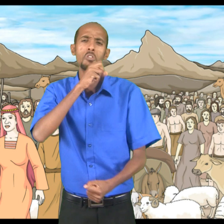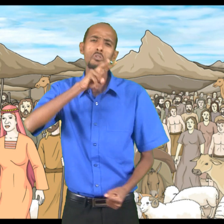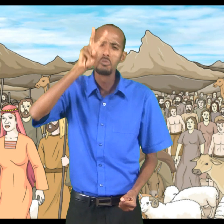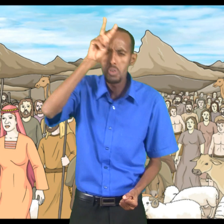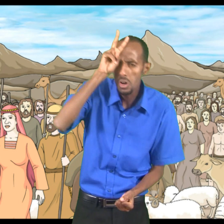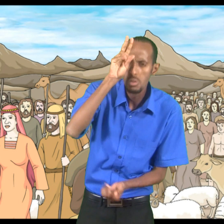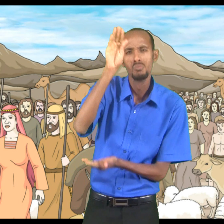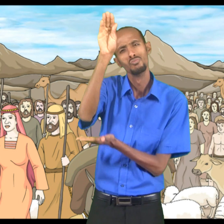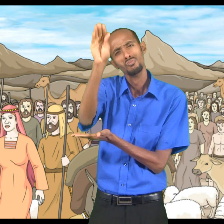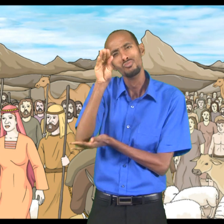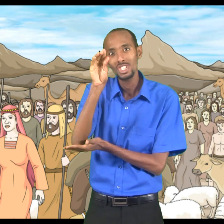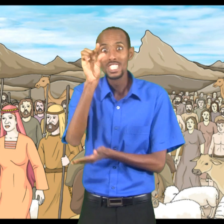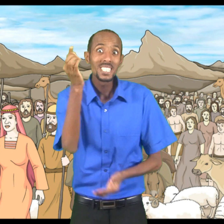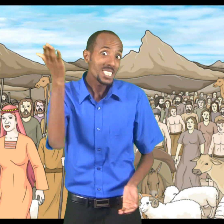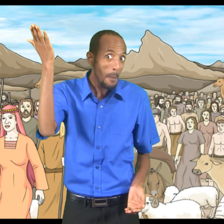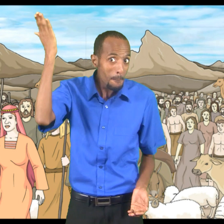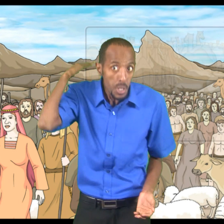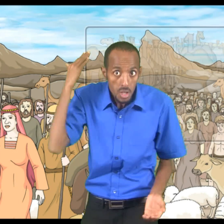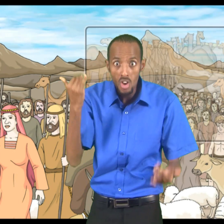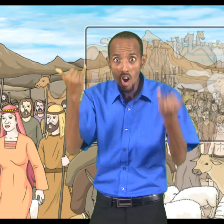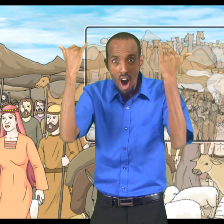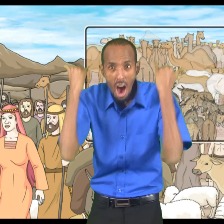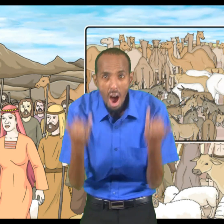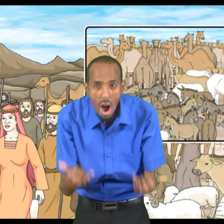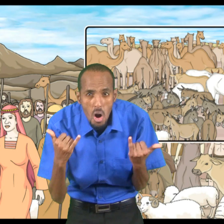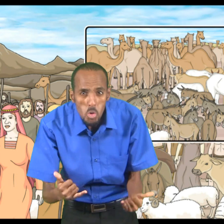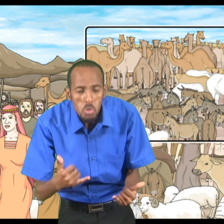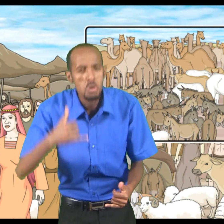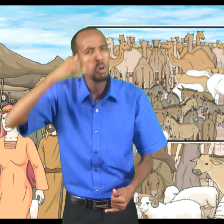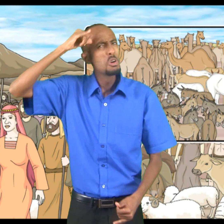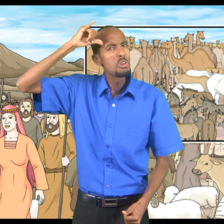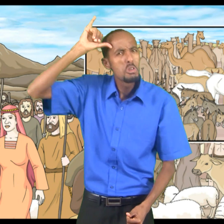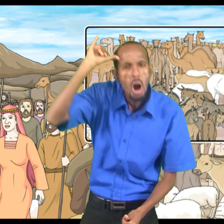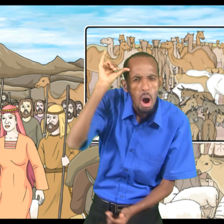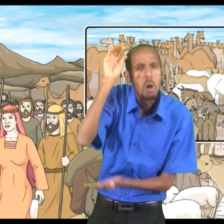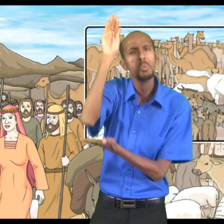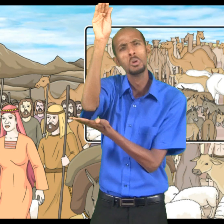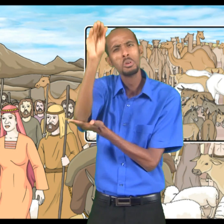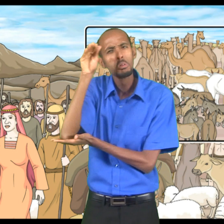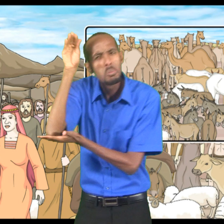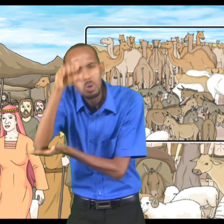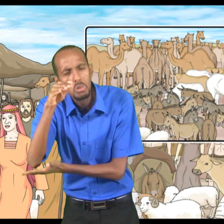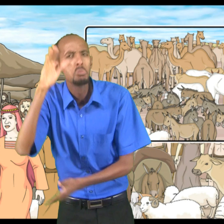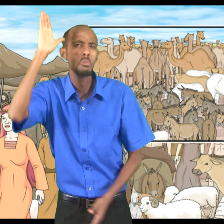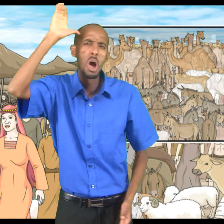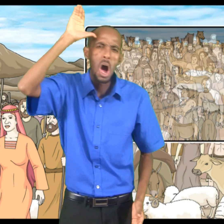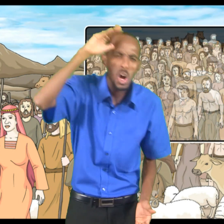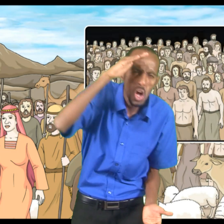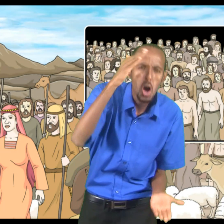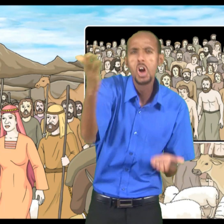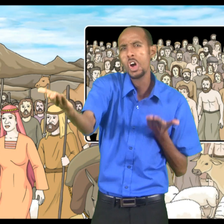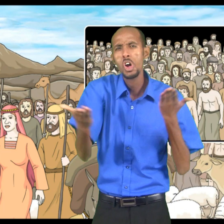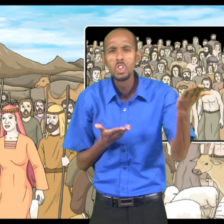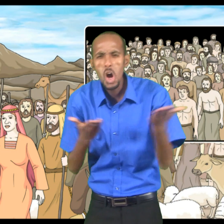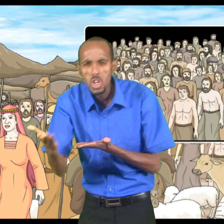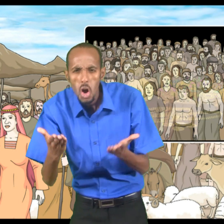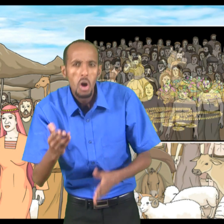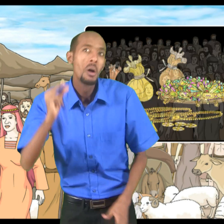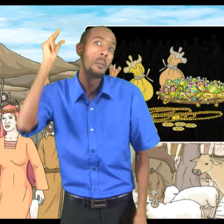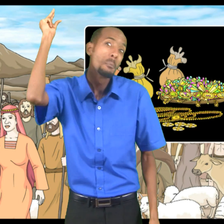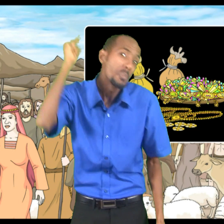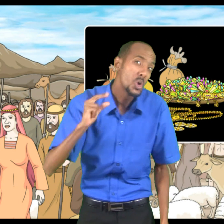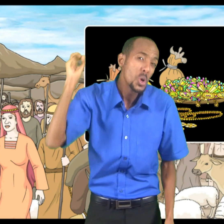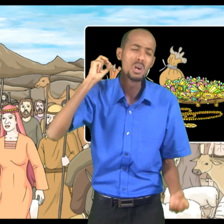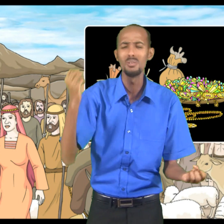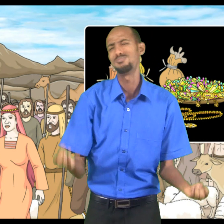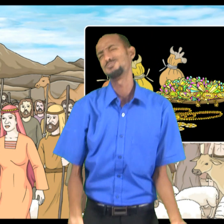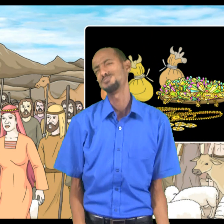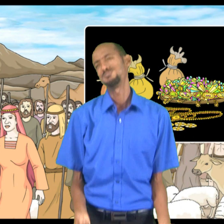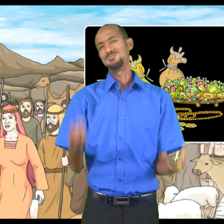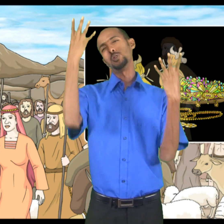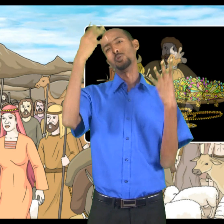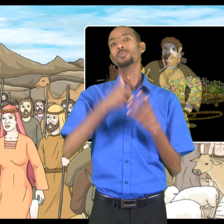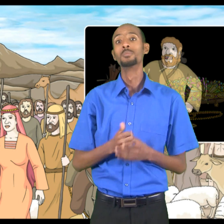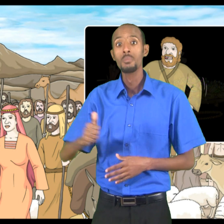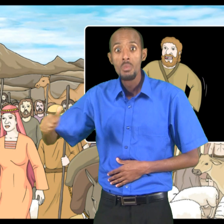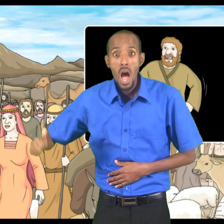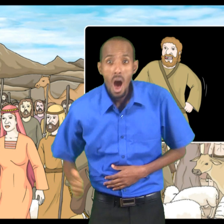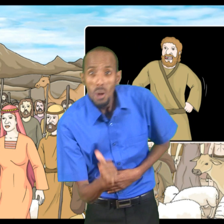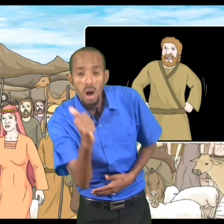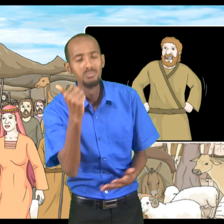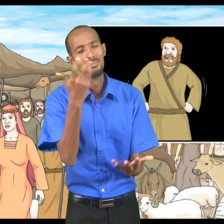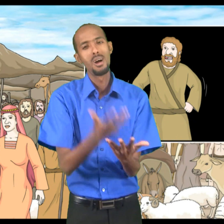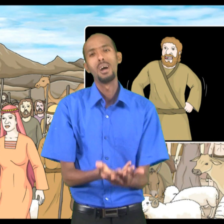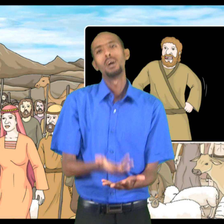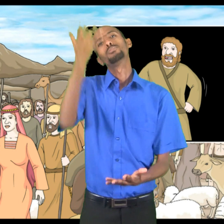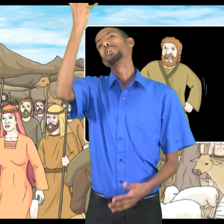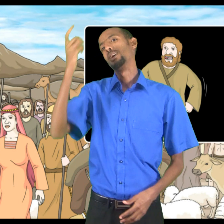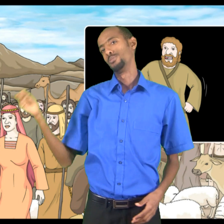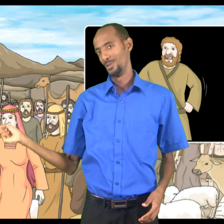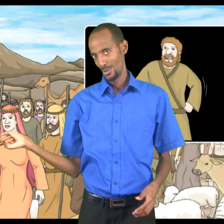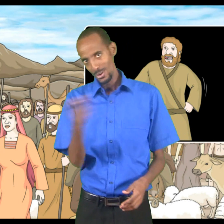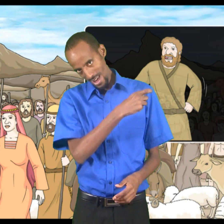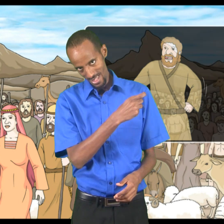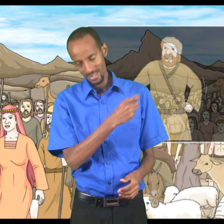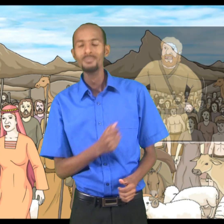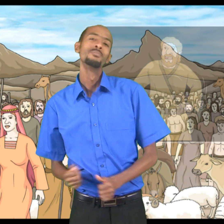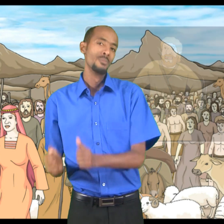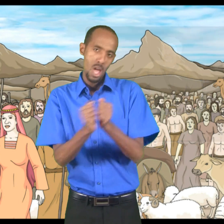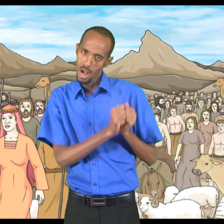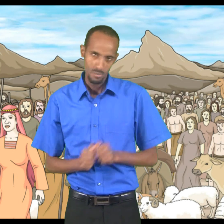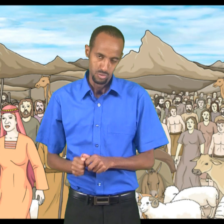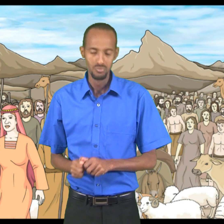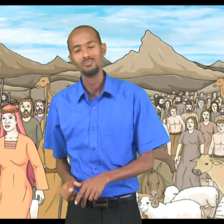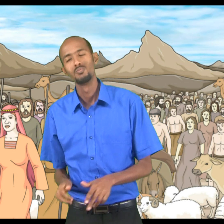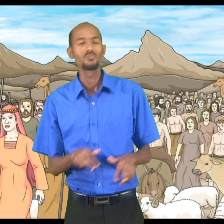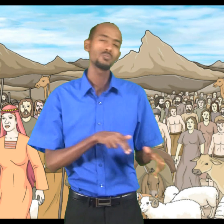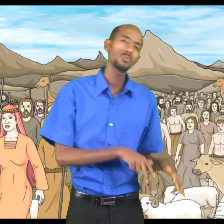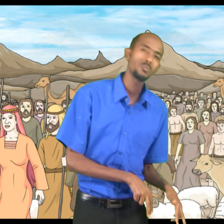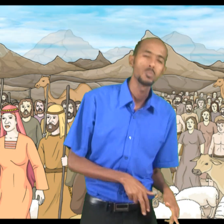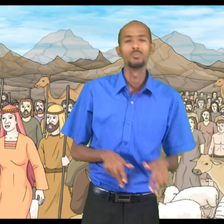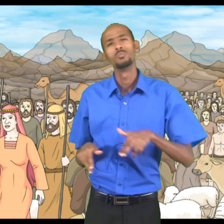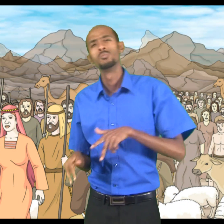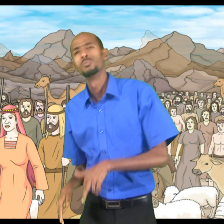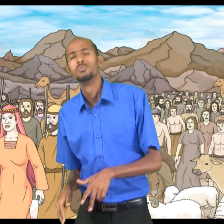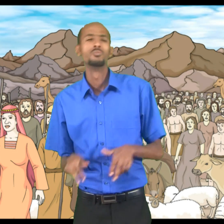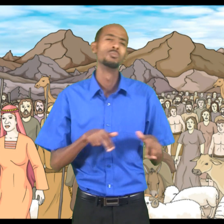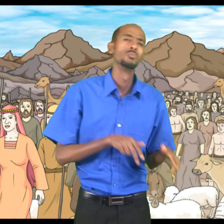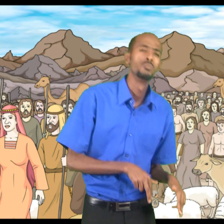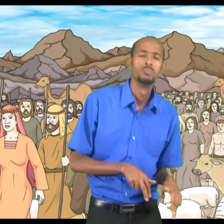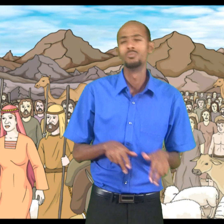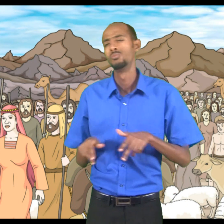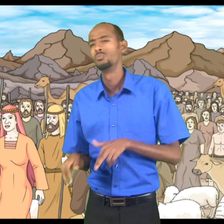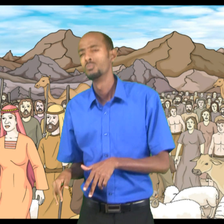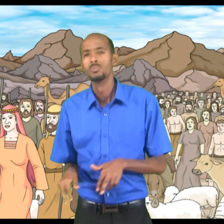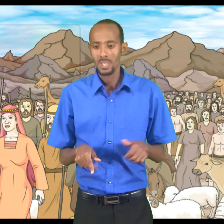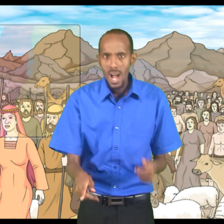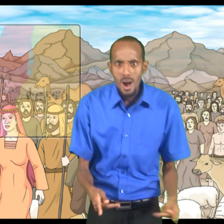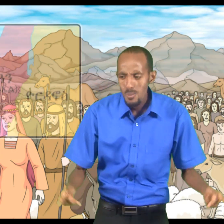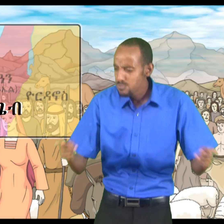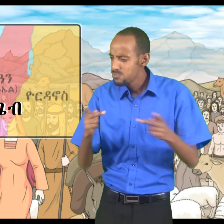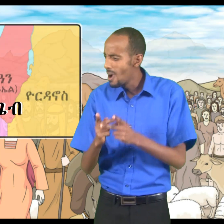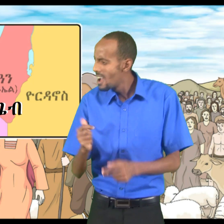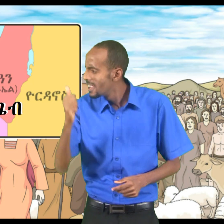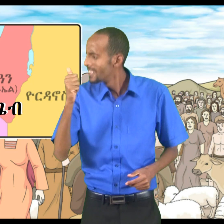And Abram had become extremely wealthy in livestock and silver and gold.